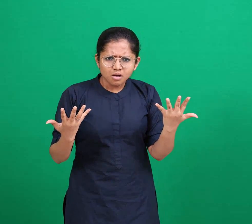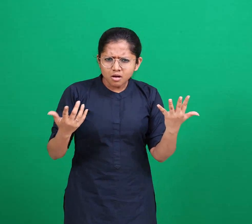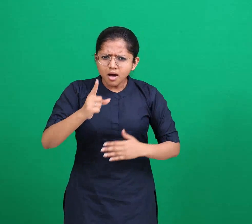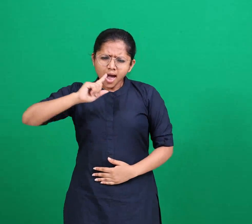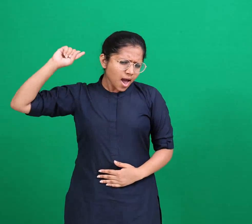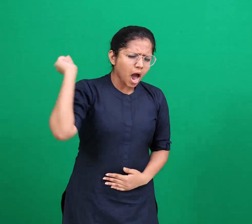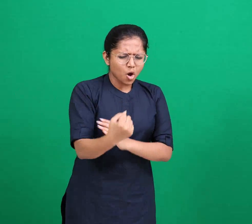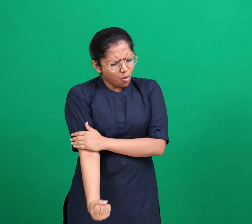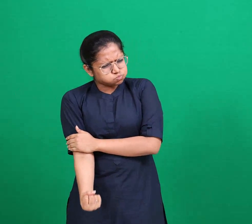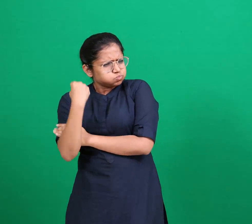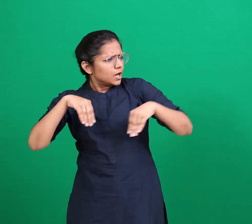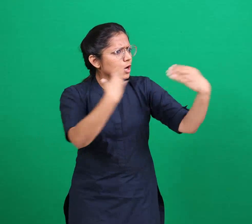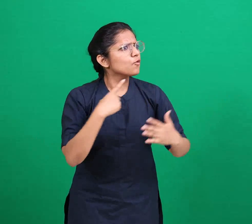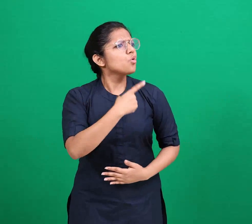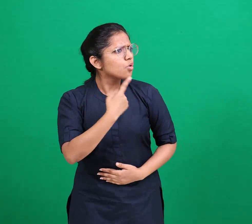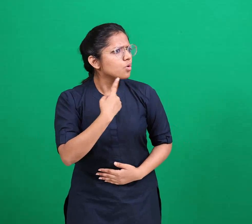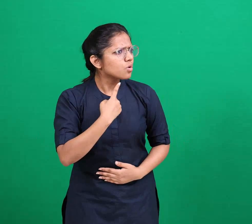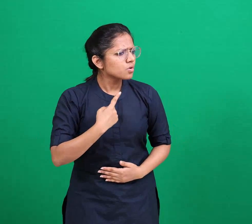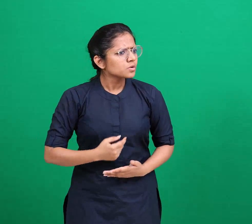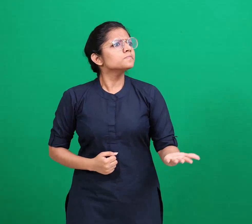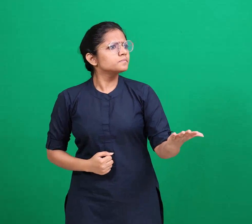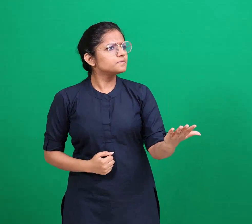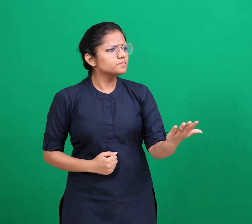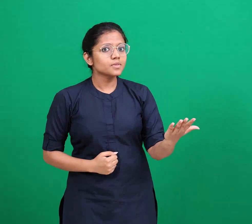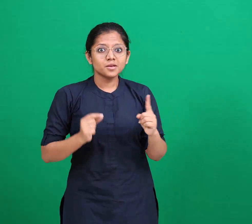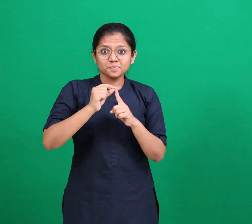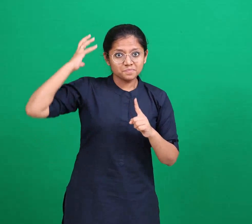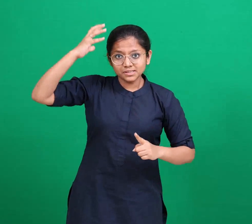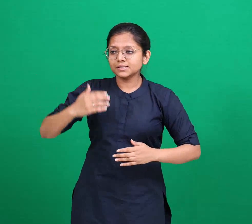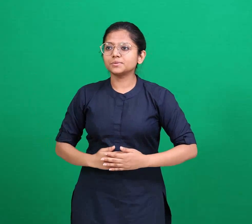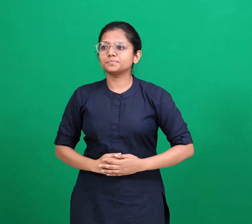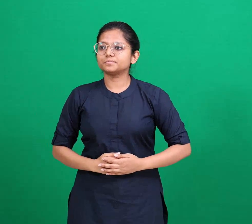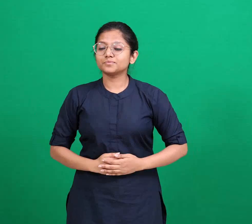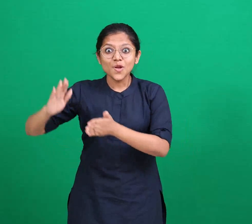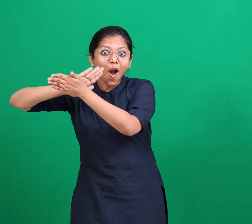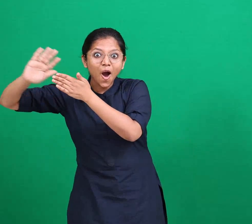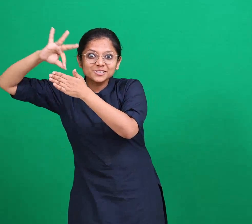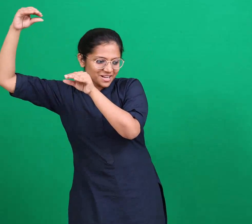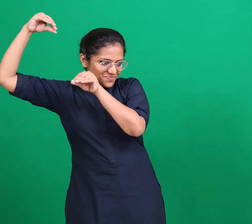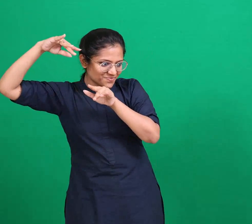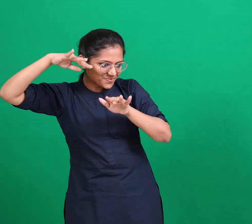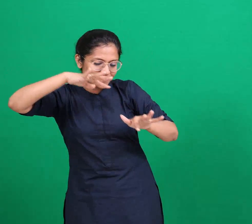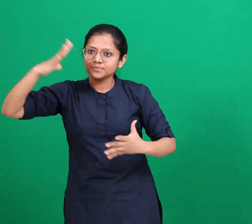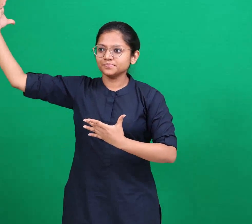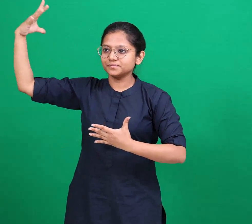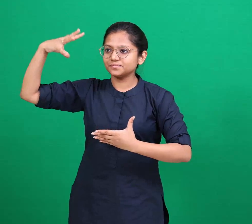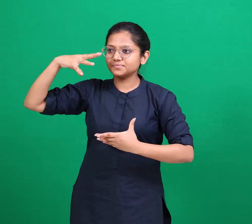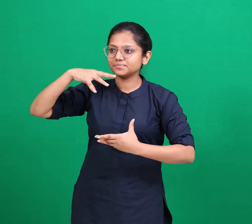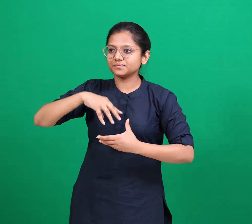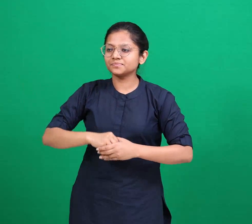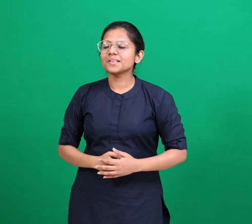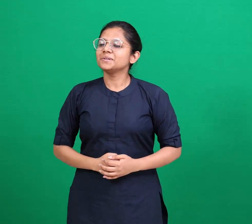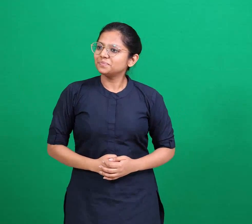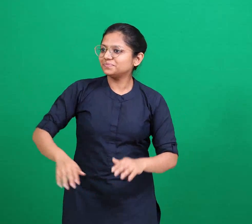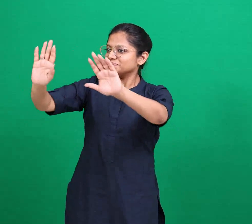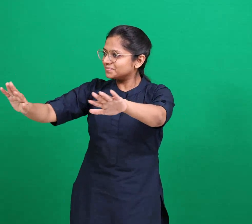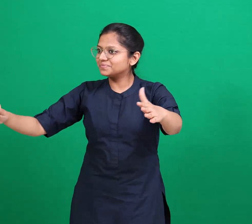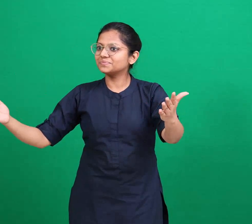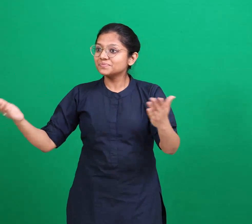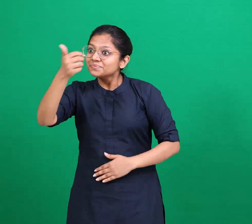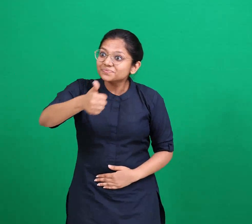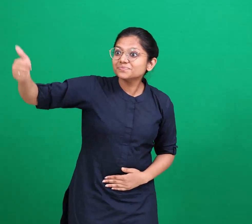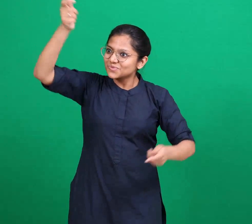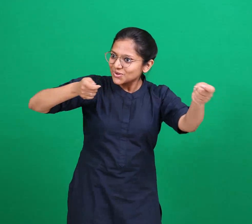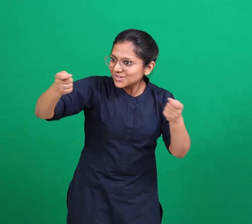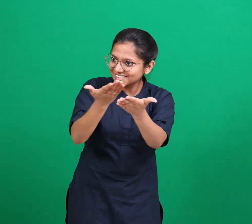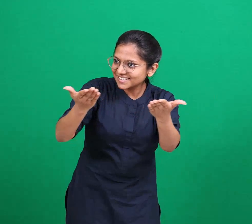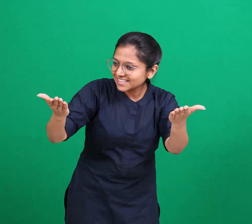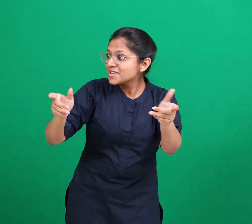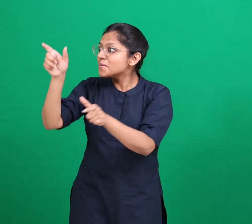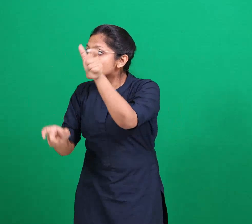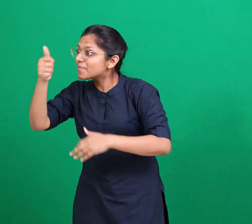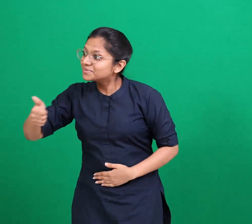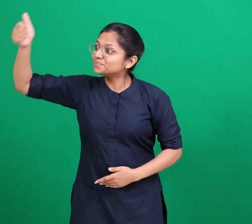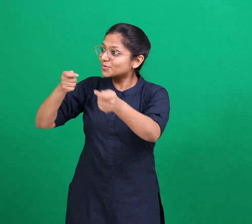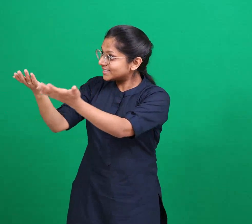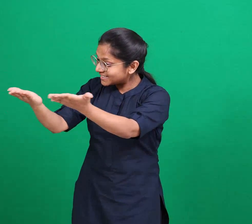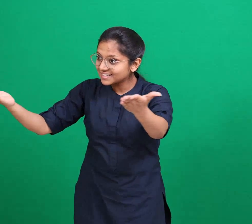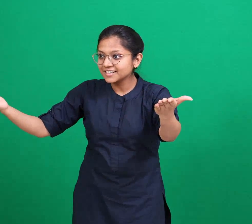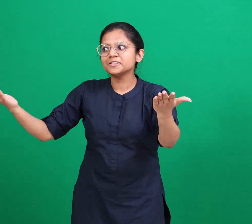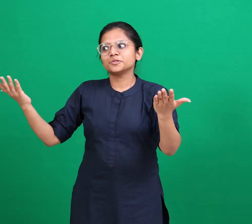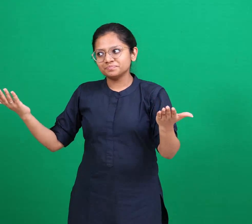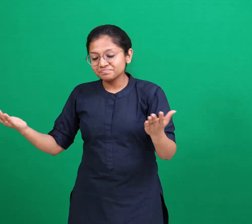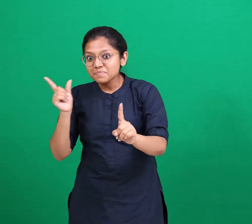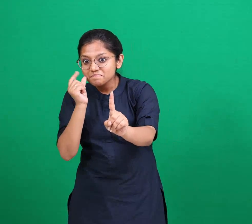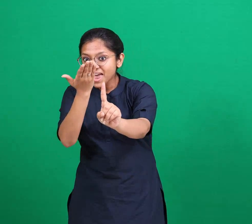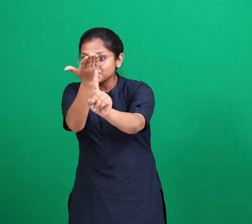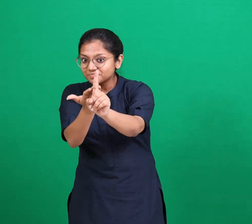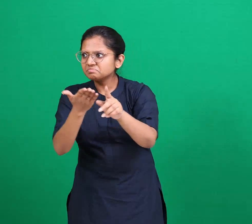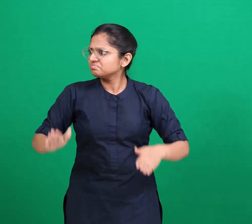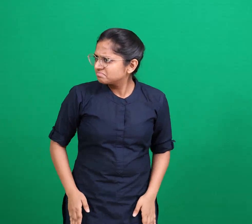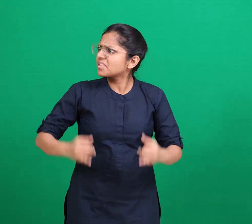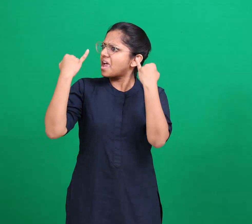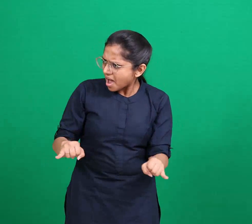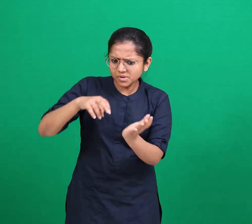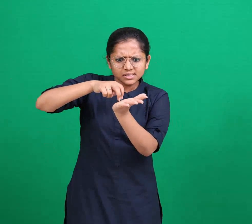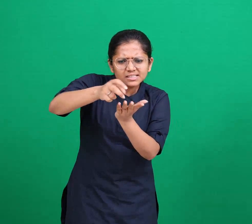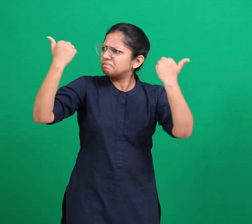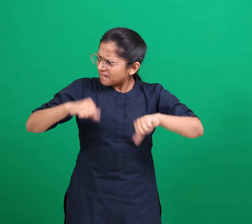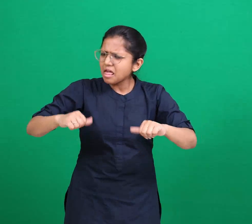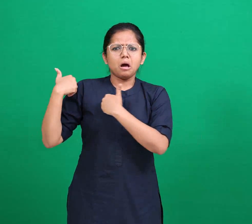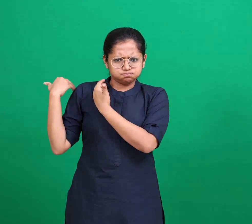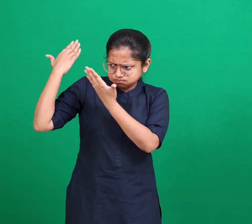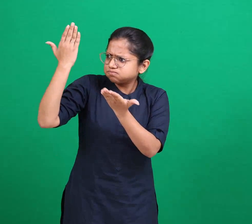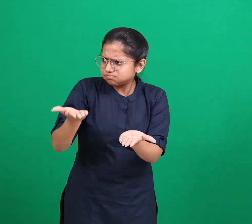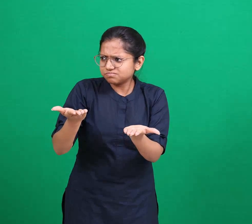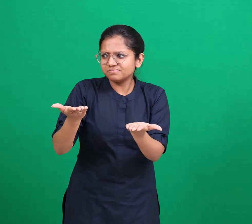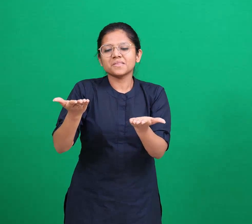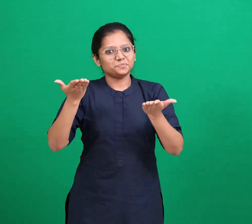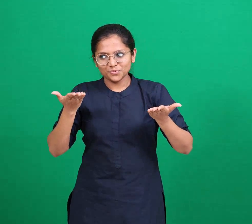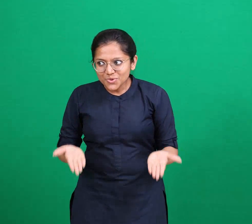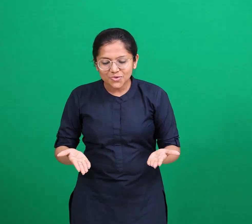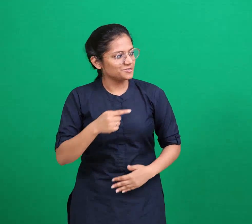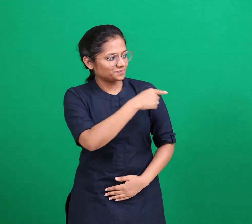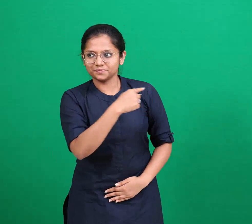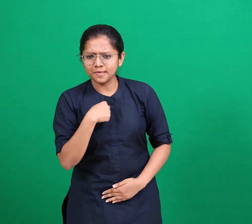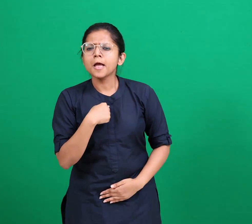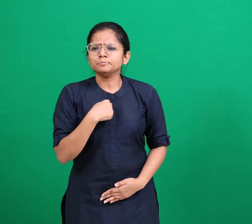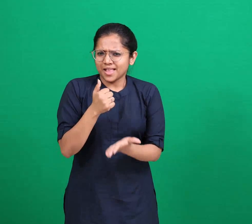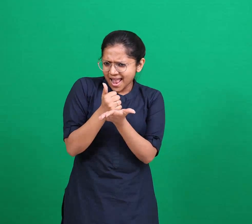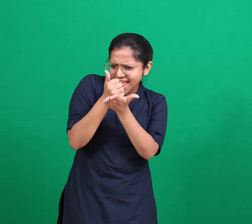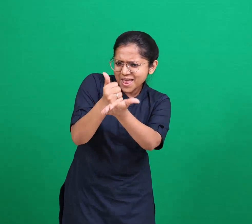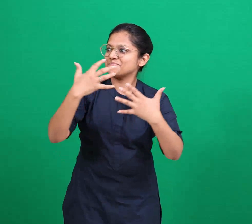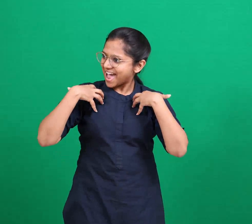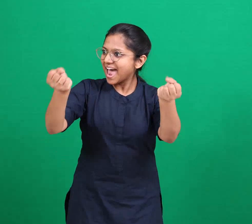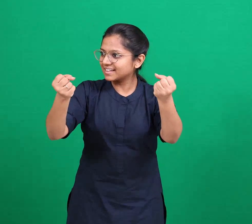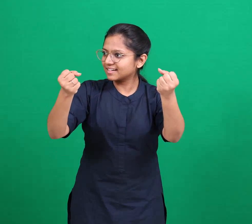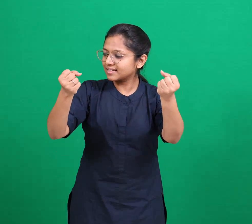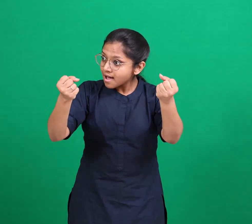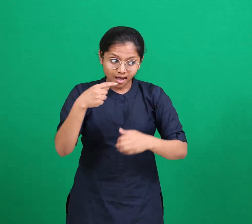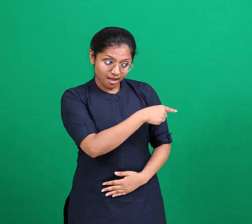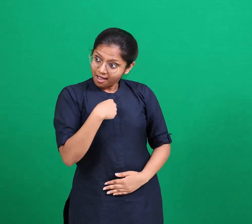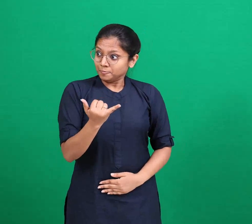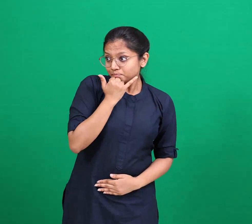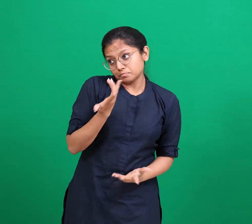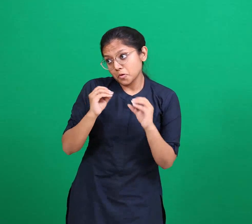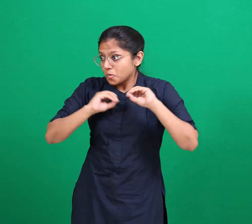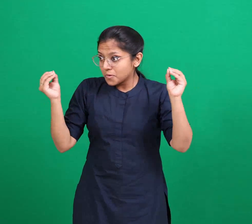Then Peter, filled with the Holy Spirit, said to them, "Rulers and elders of the people!